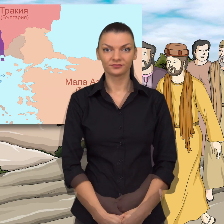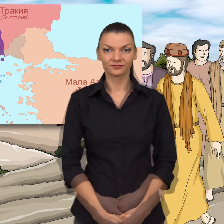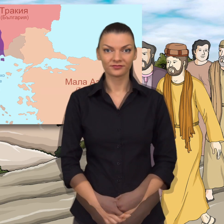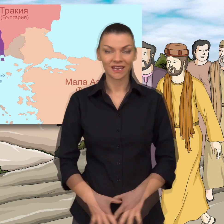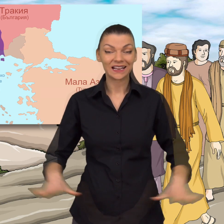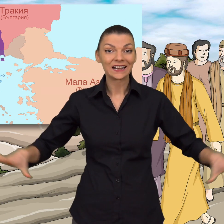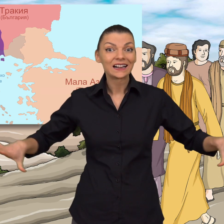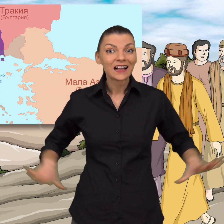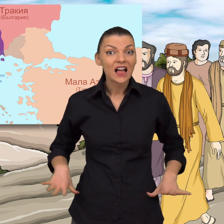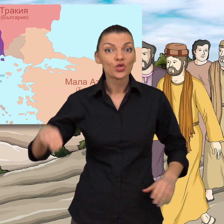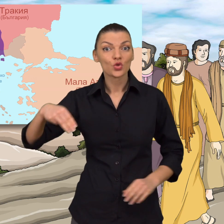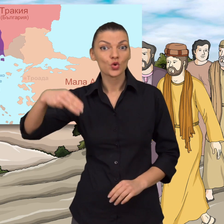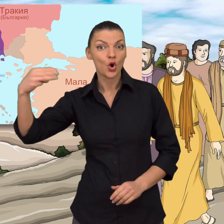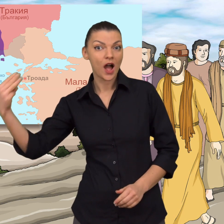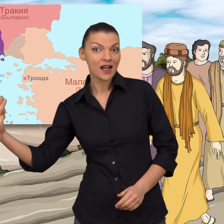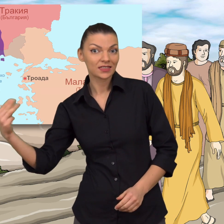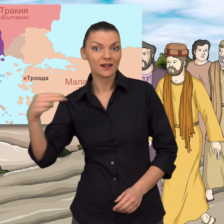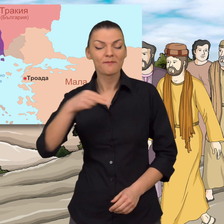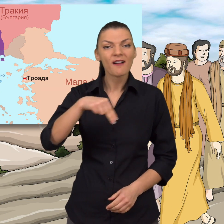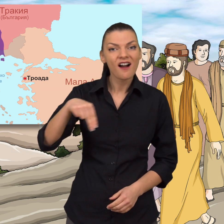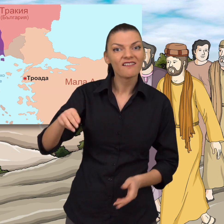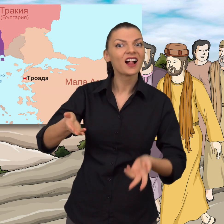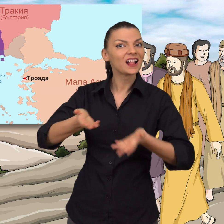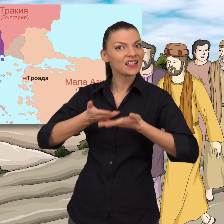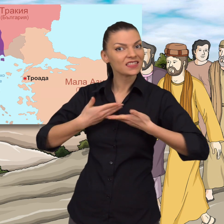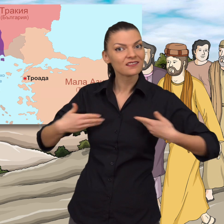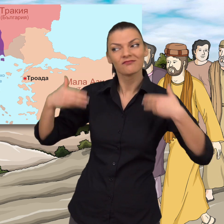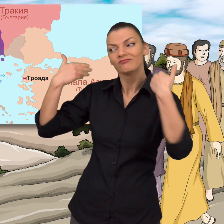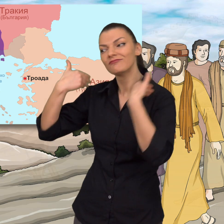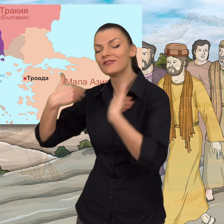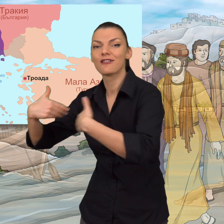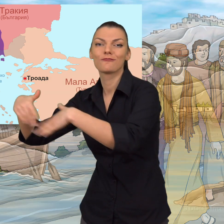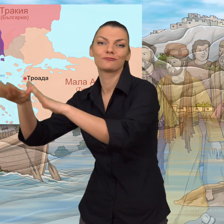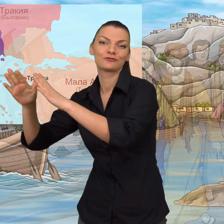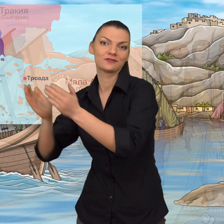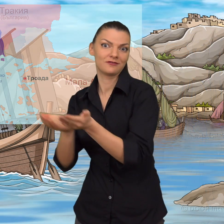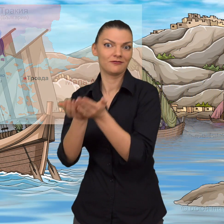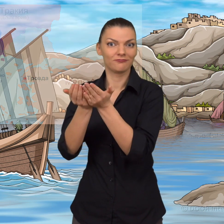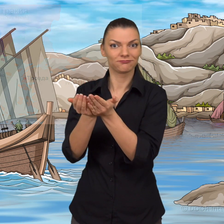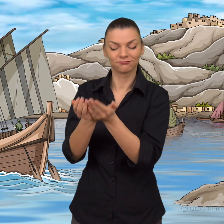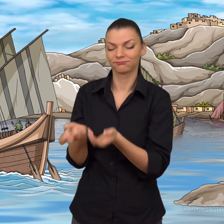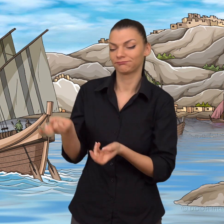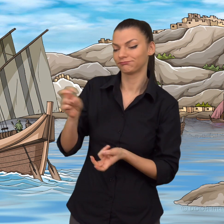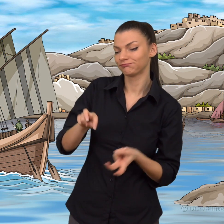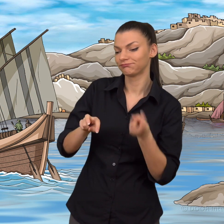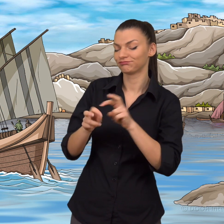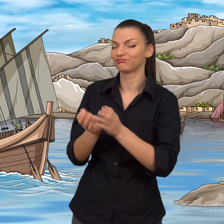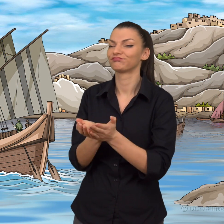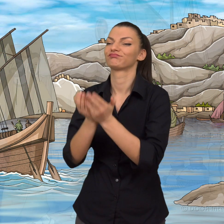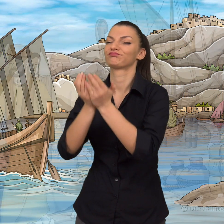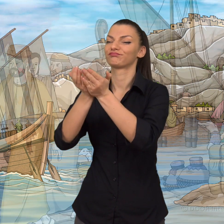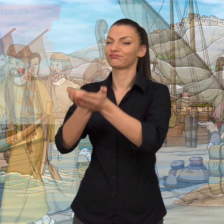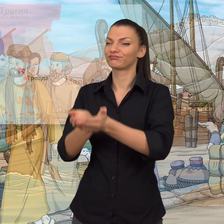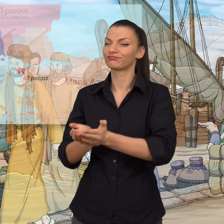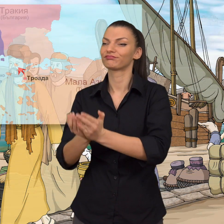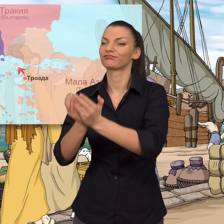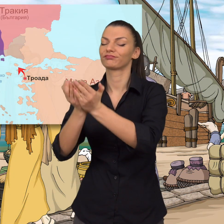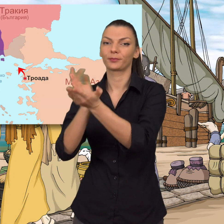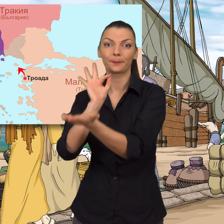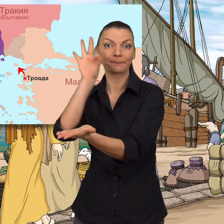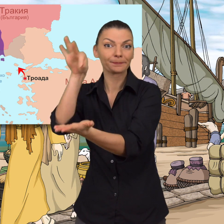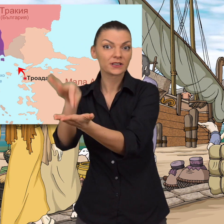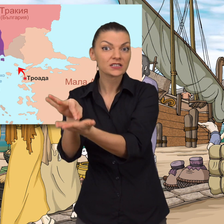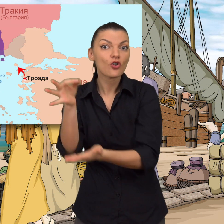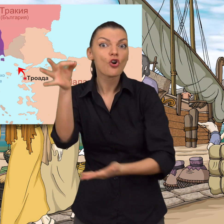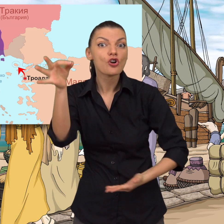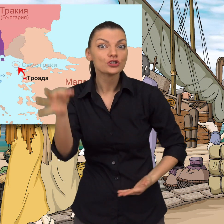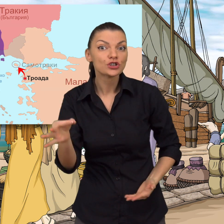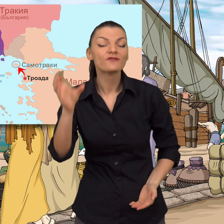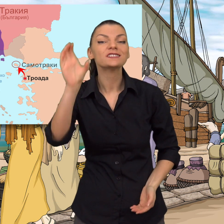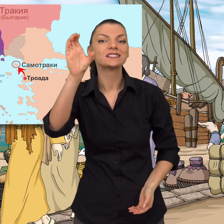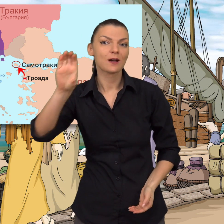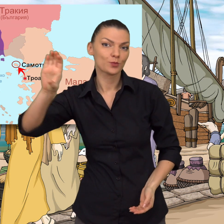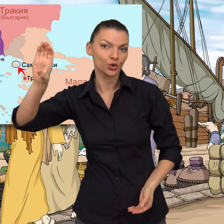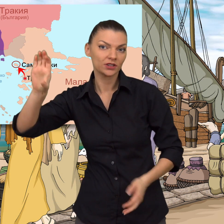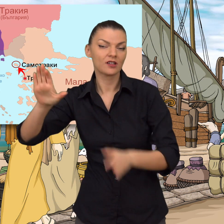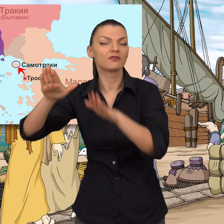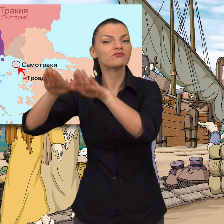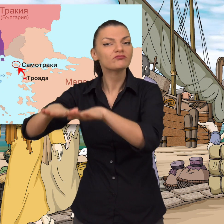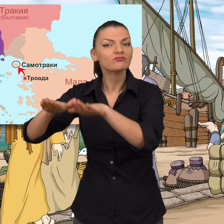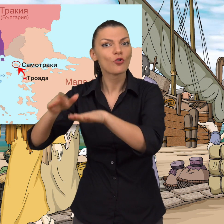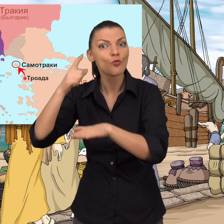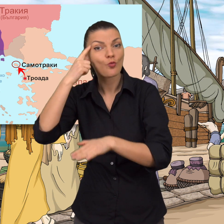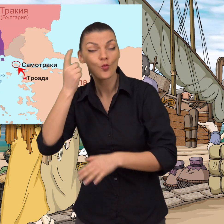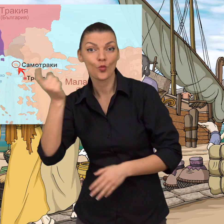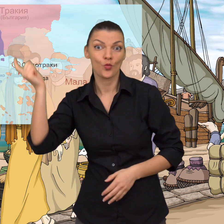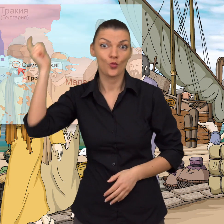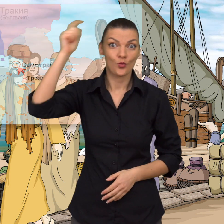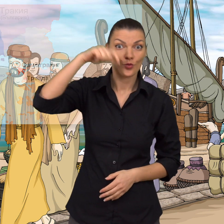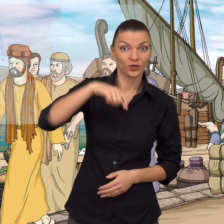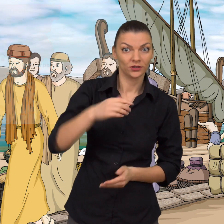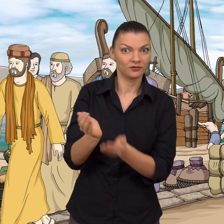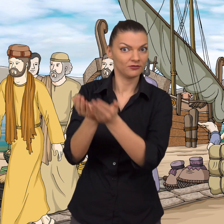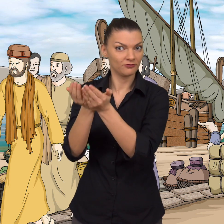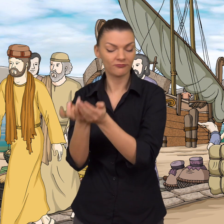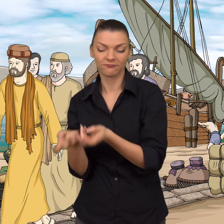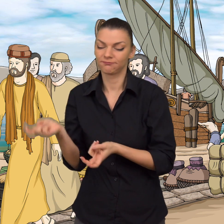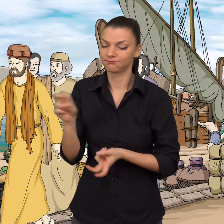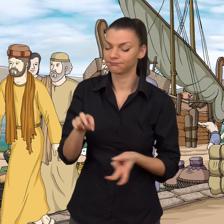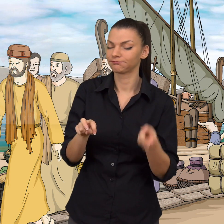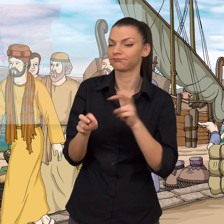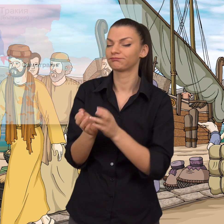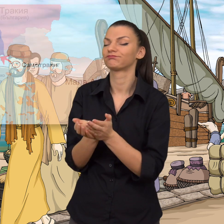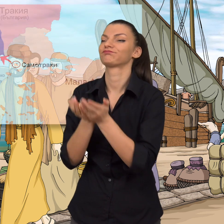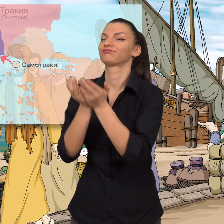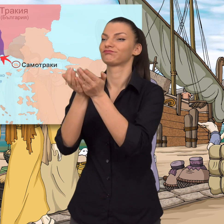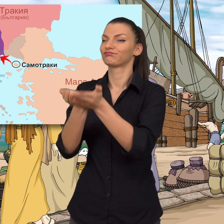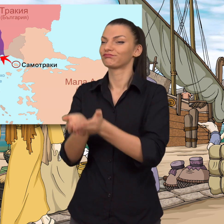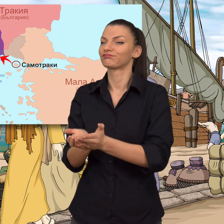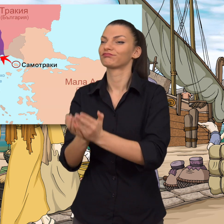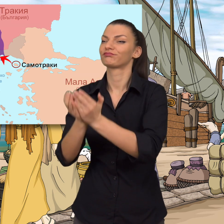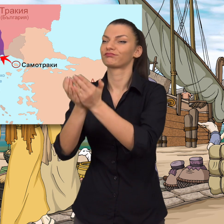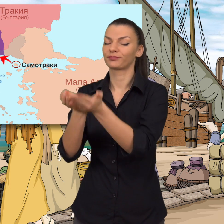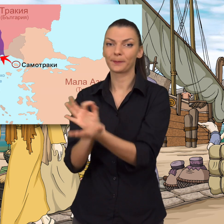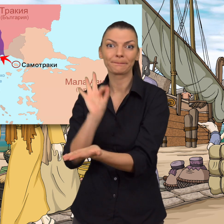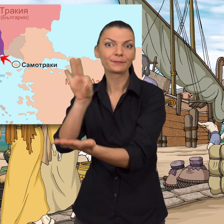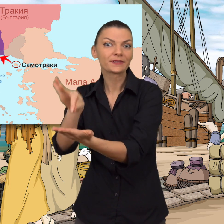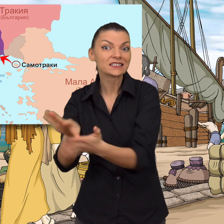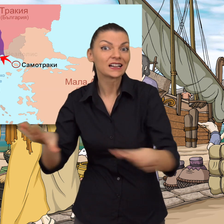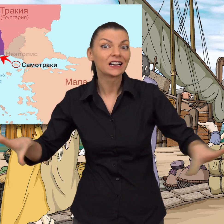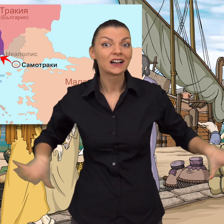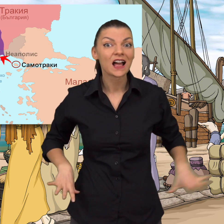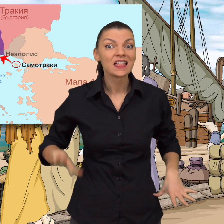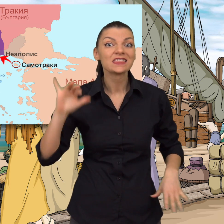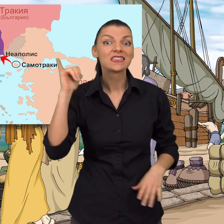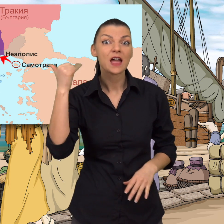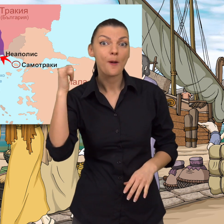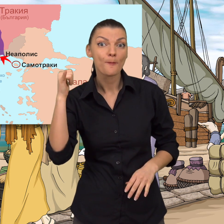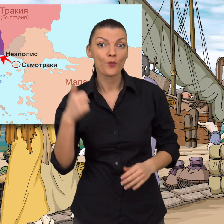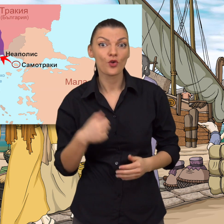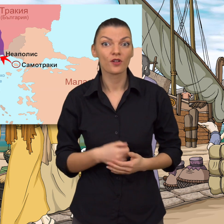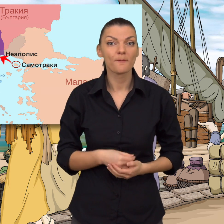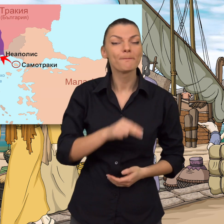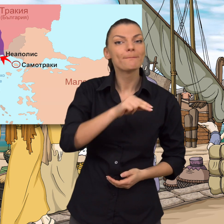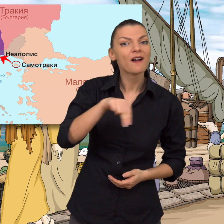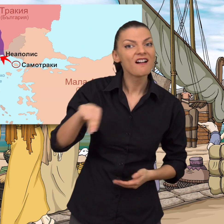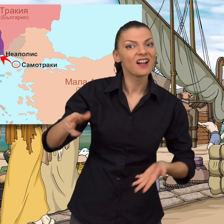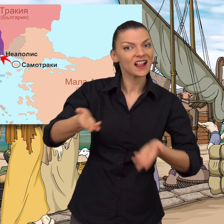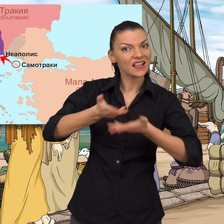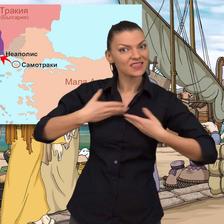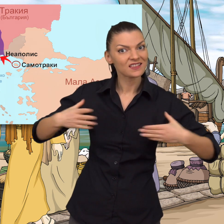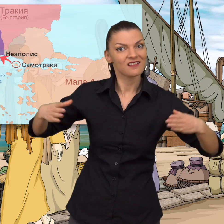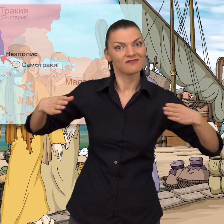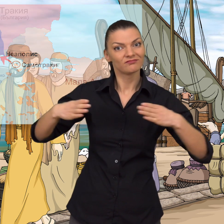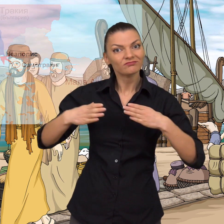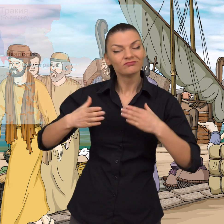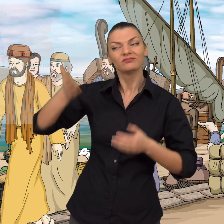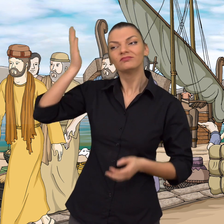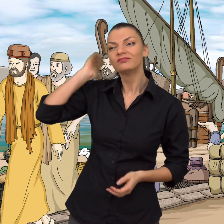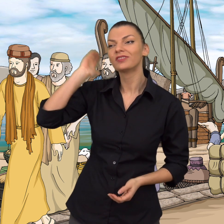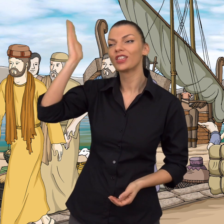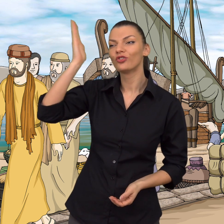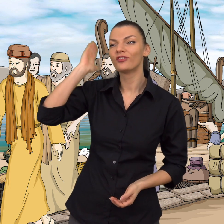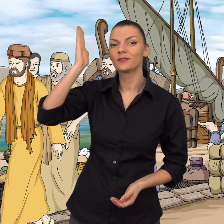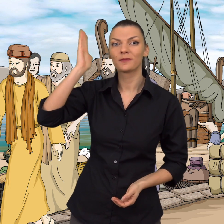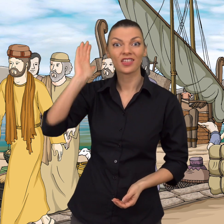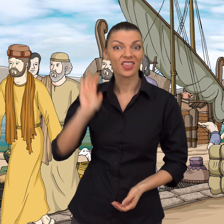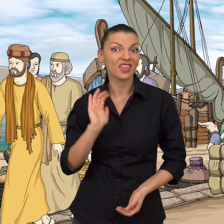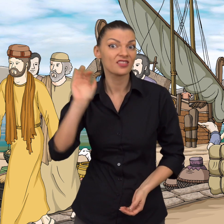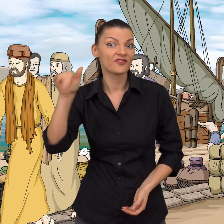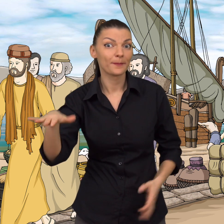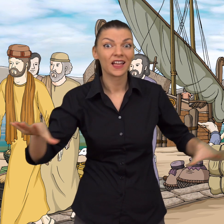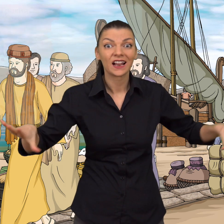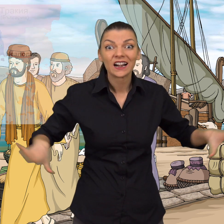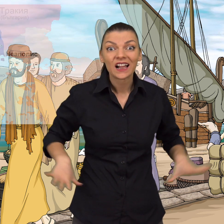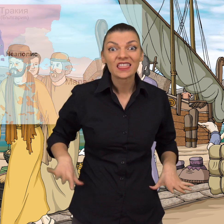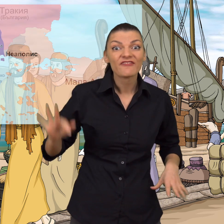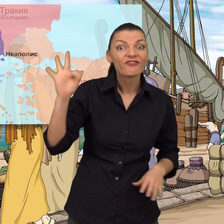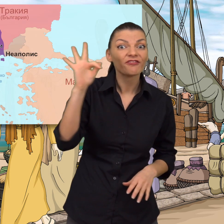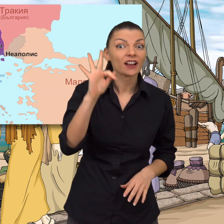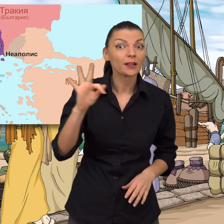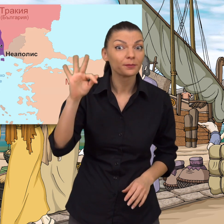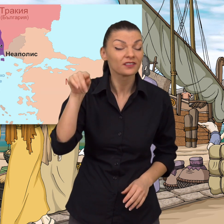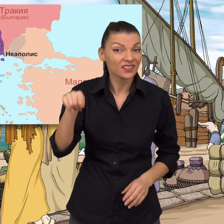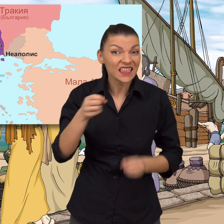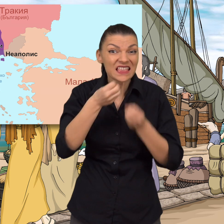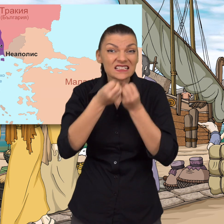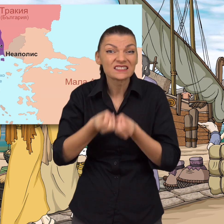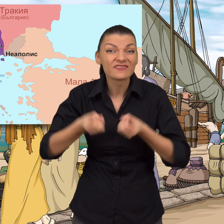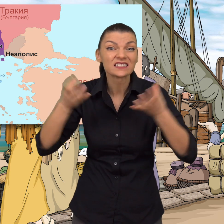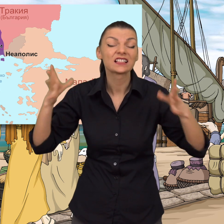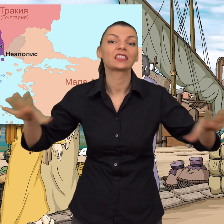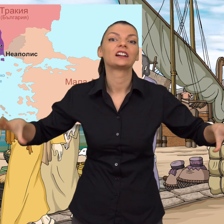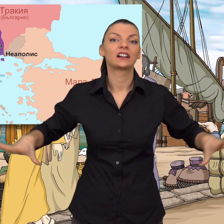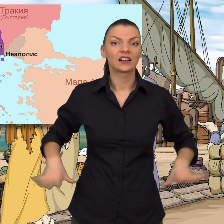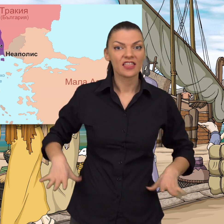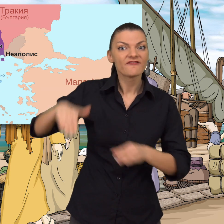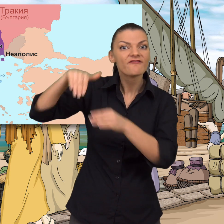We sailed from Troas straight to Samothrace, and the following day on to Neapolis.